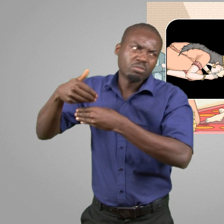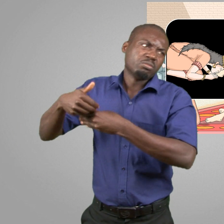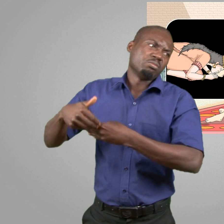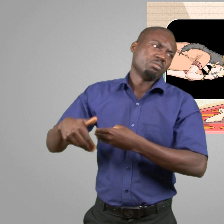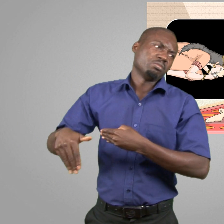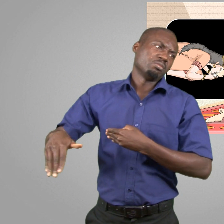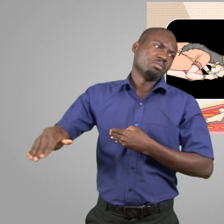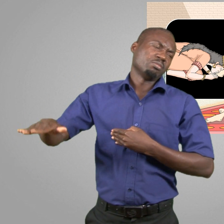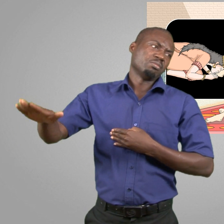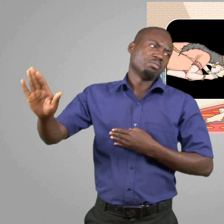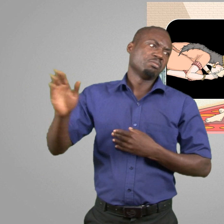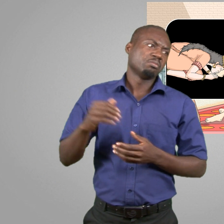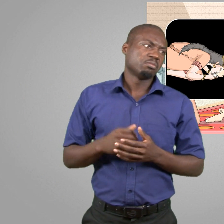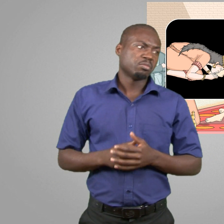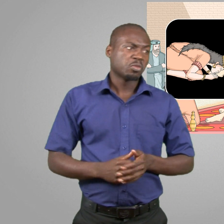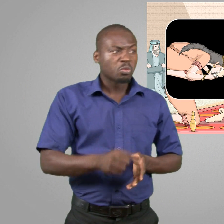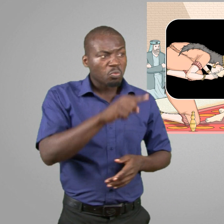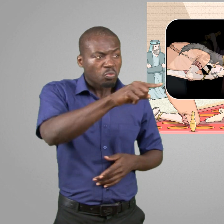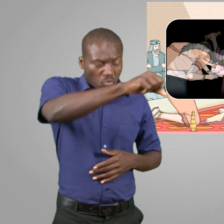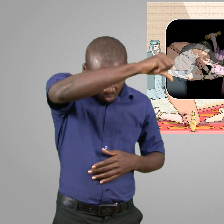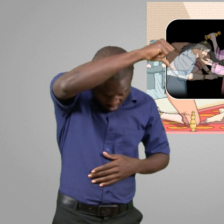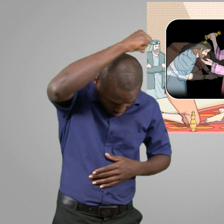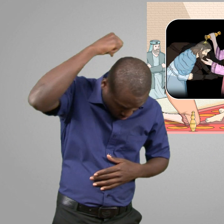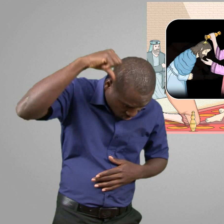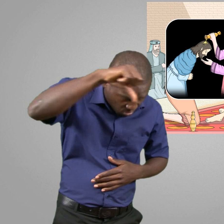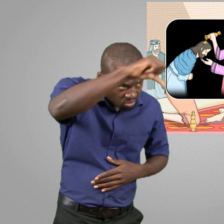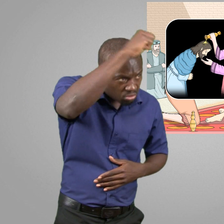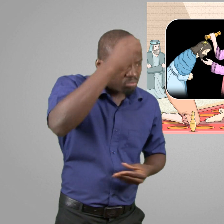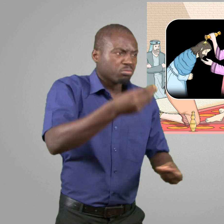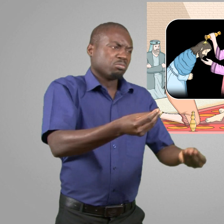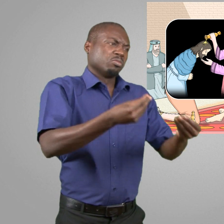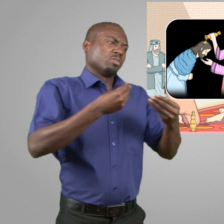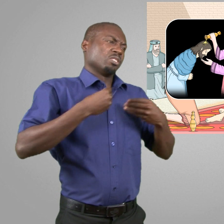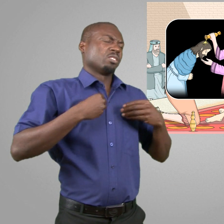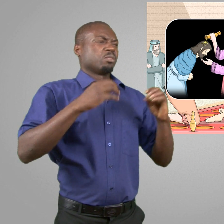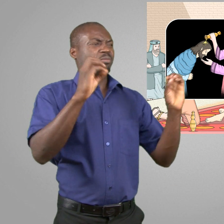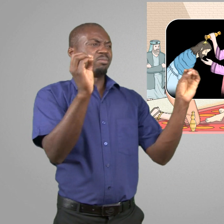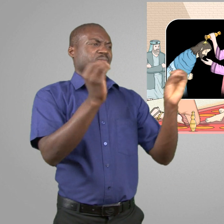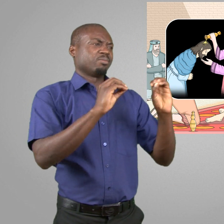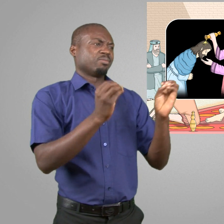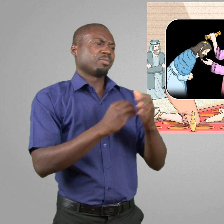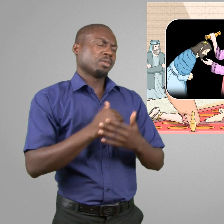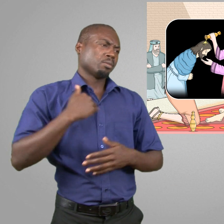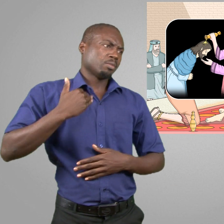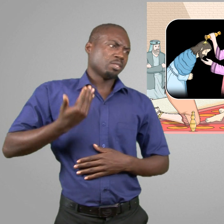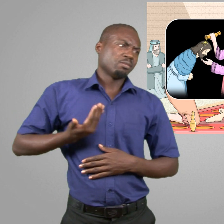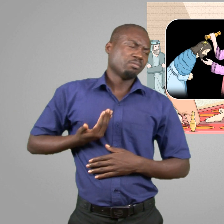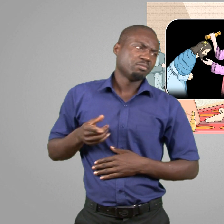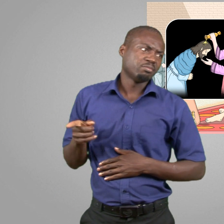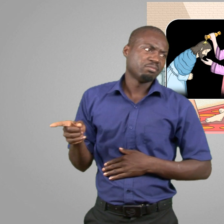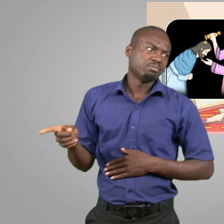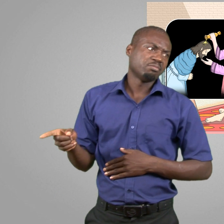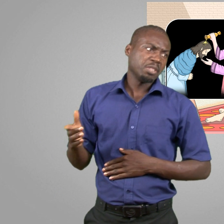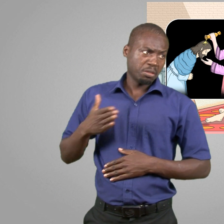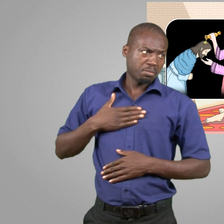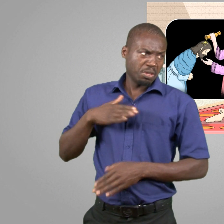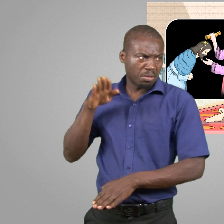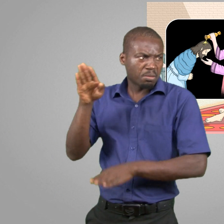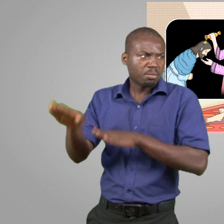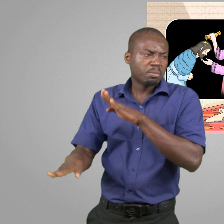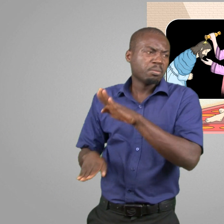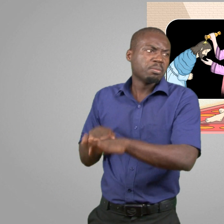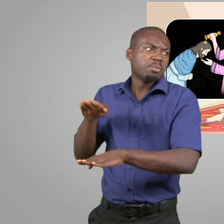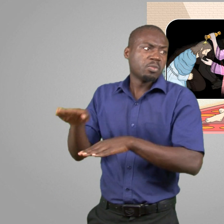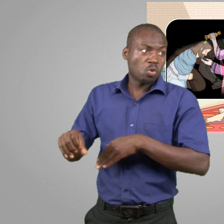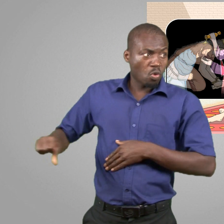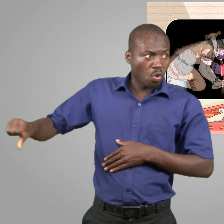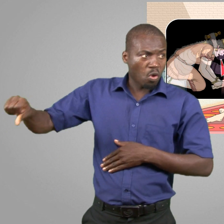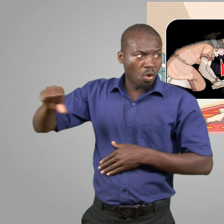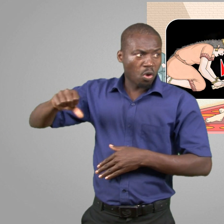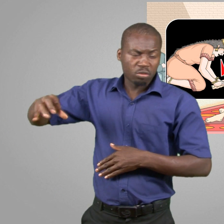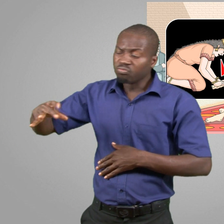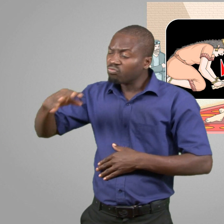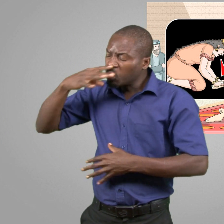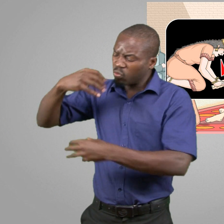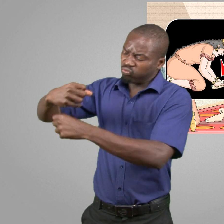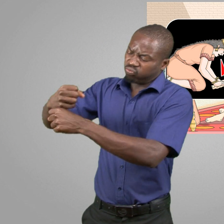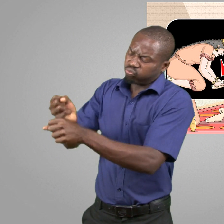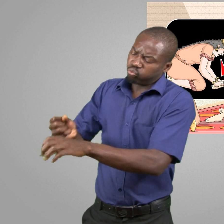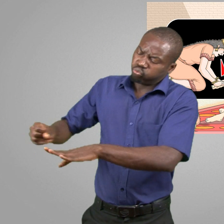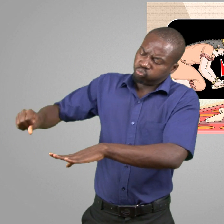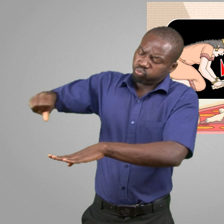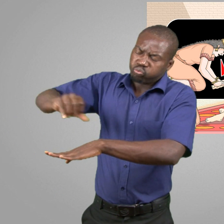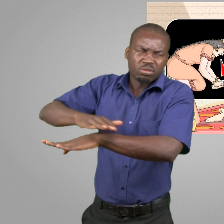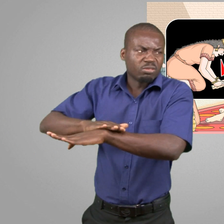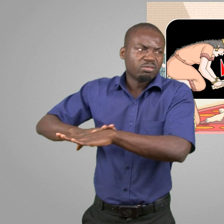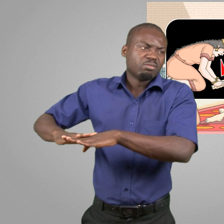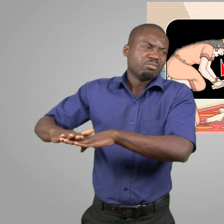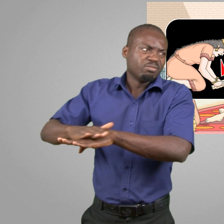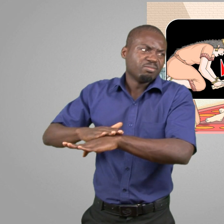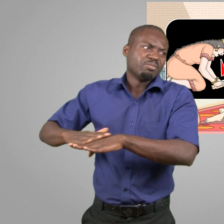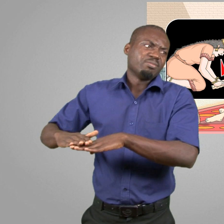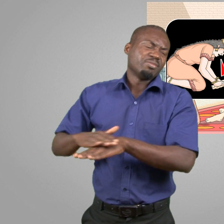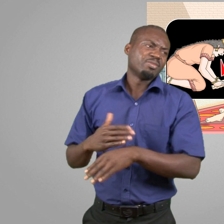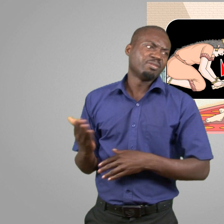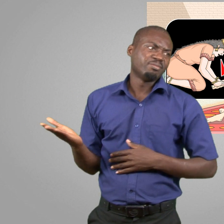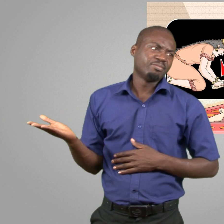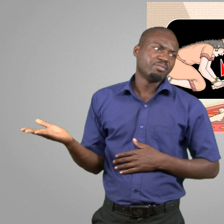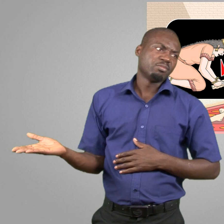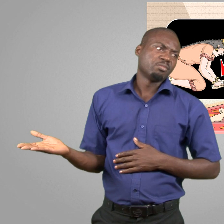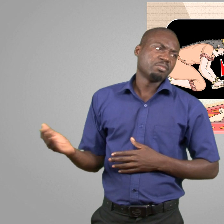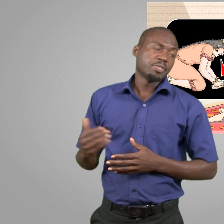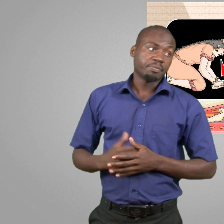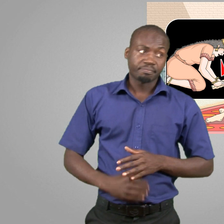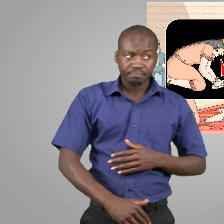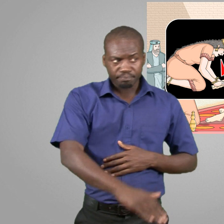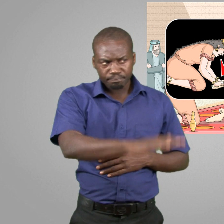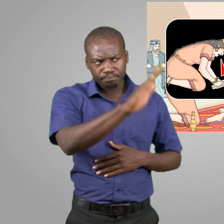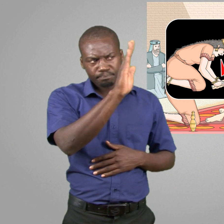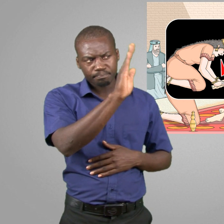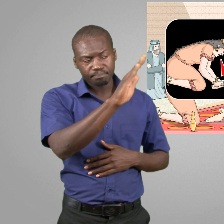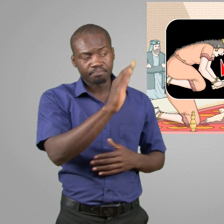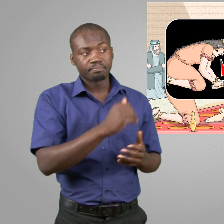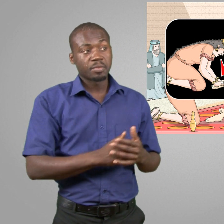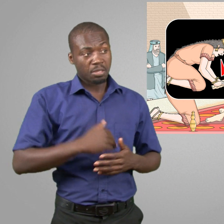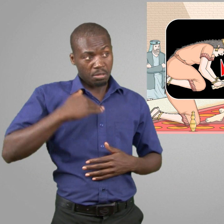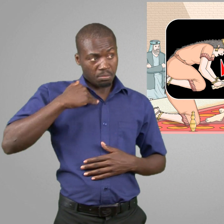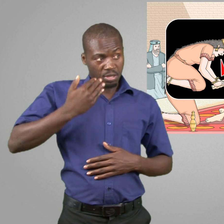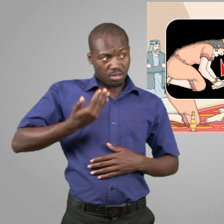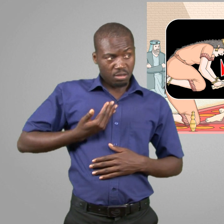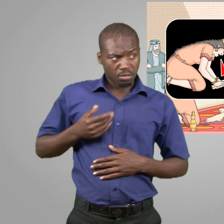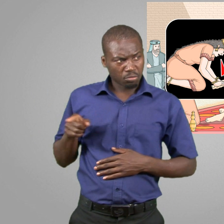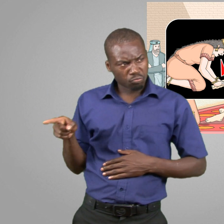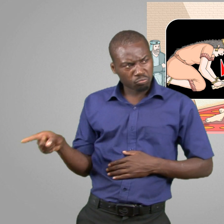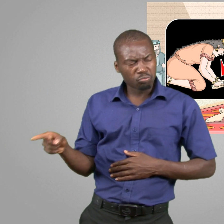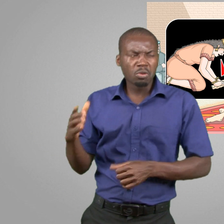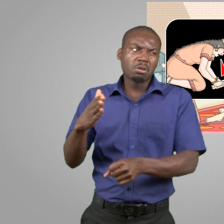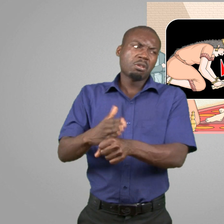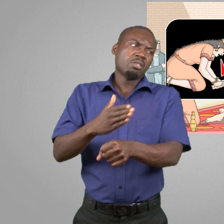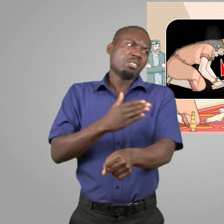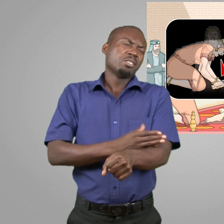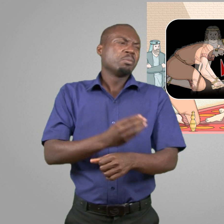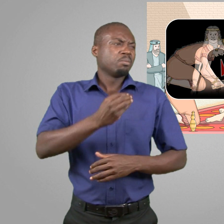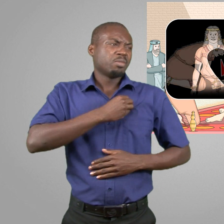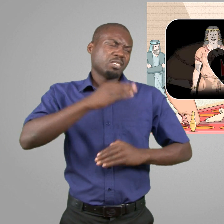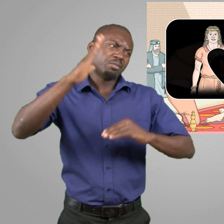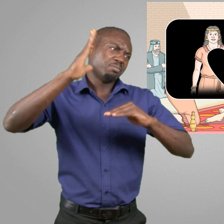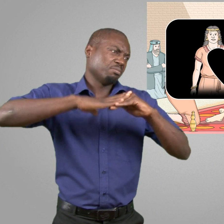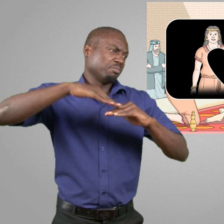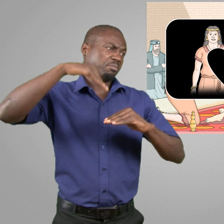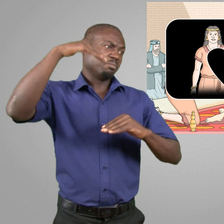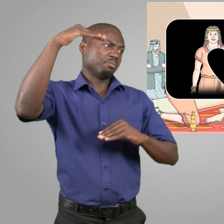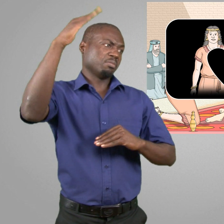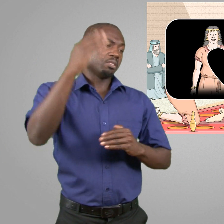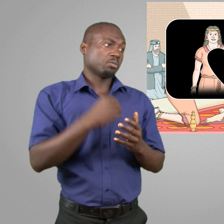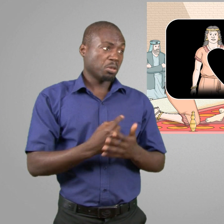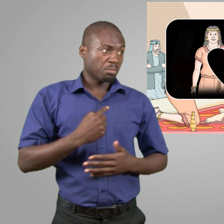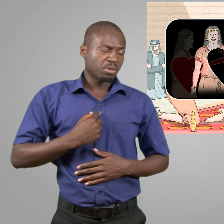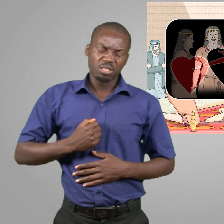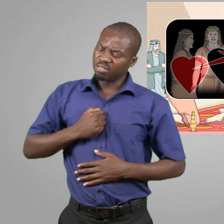You did not anoint My head with oil, but she has anointed My feet with perfume.